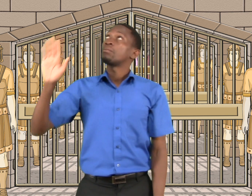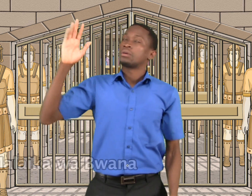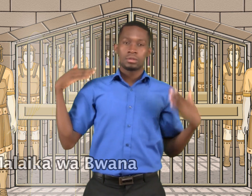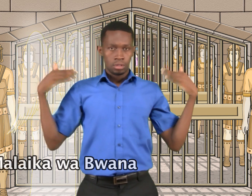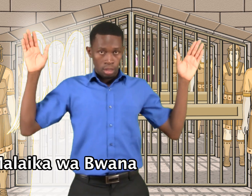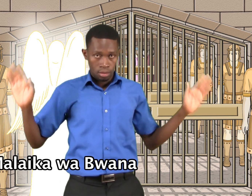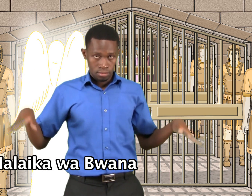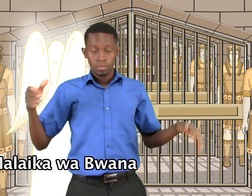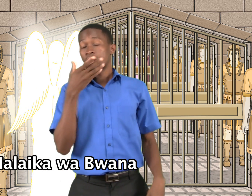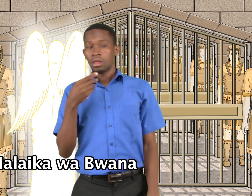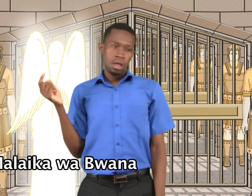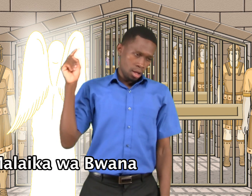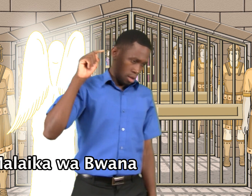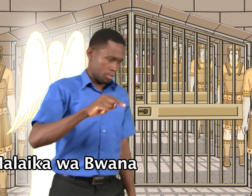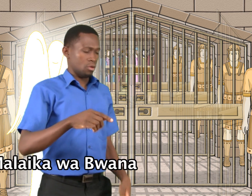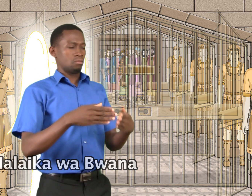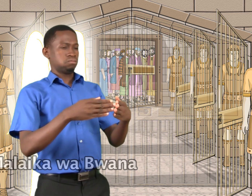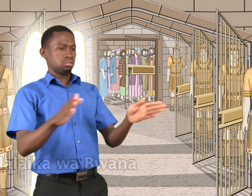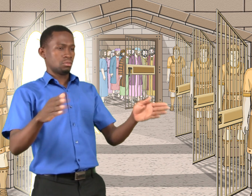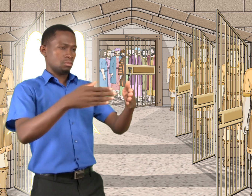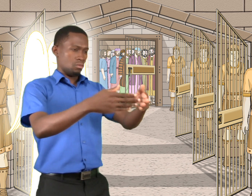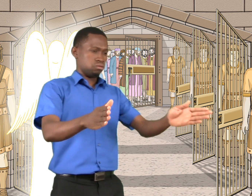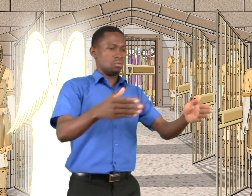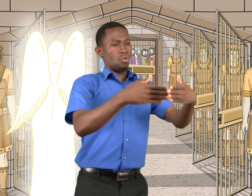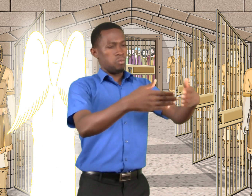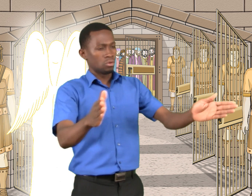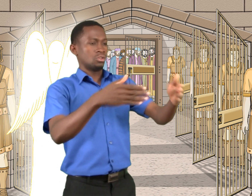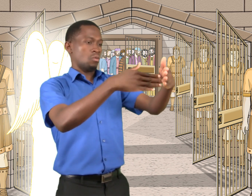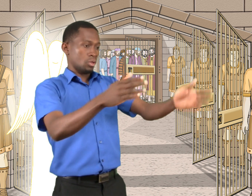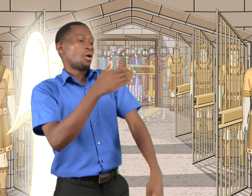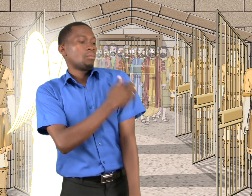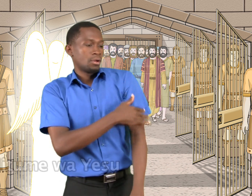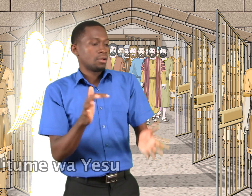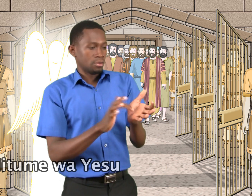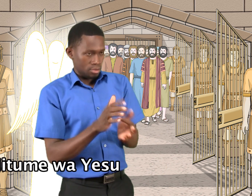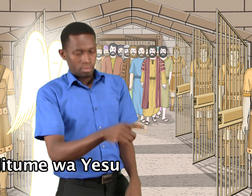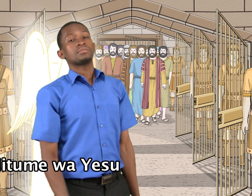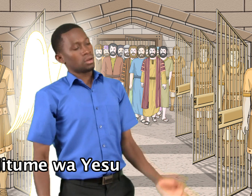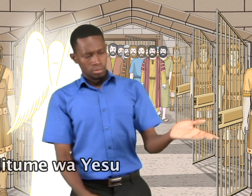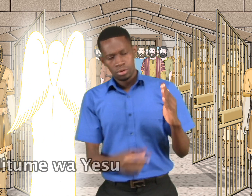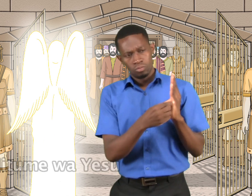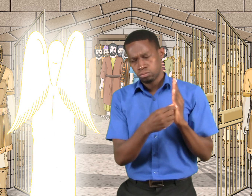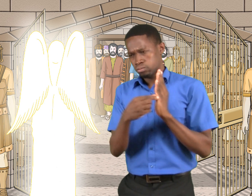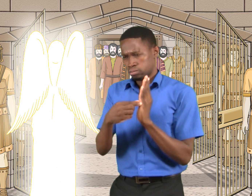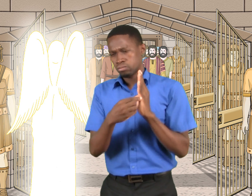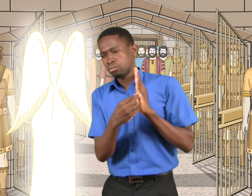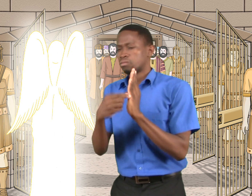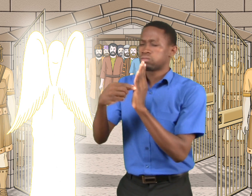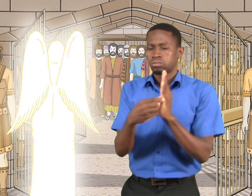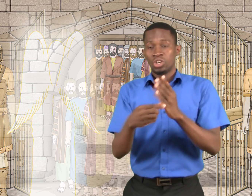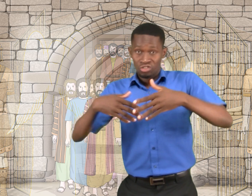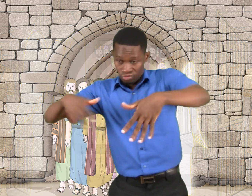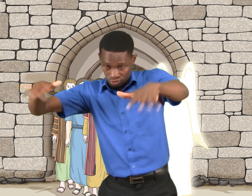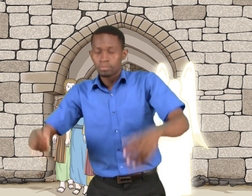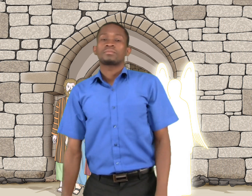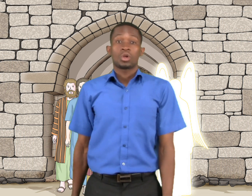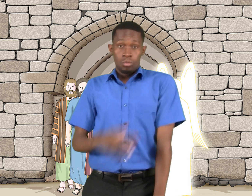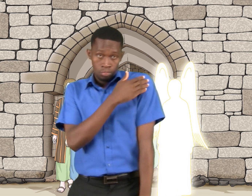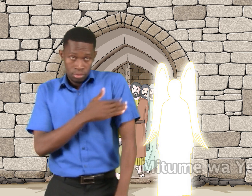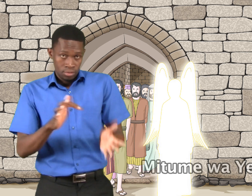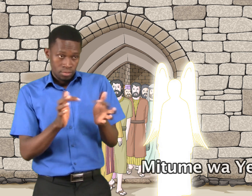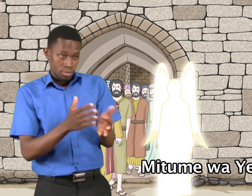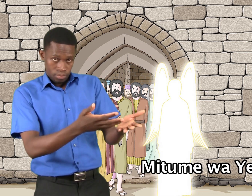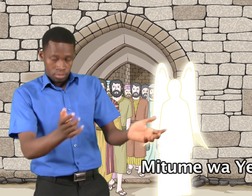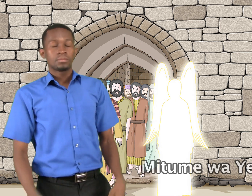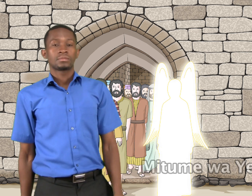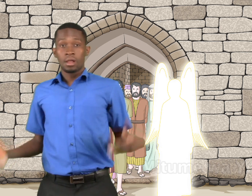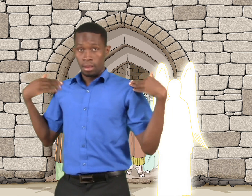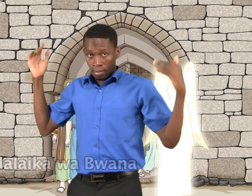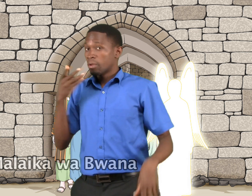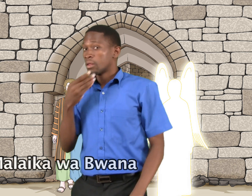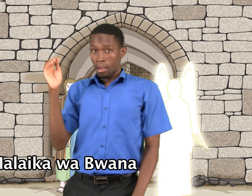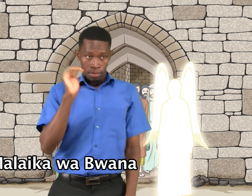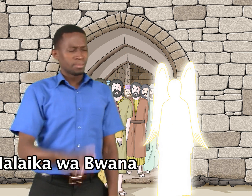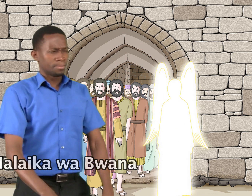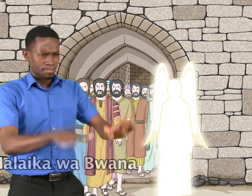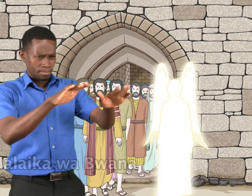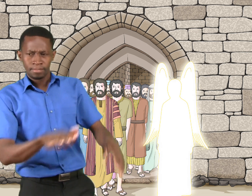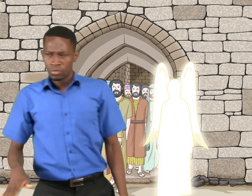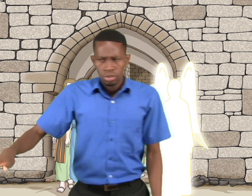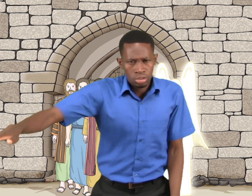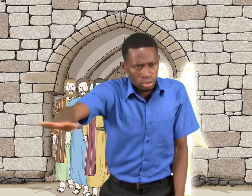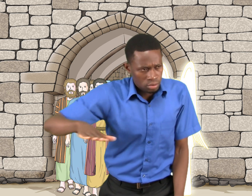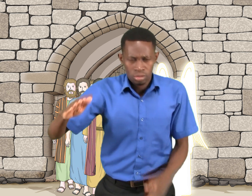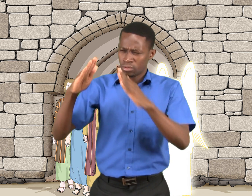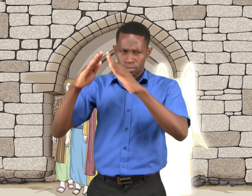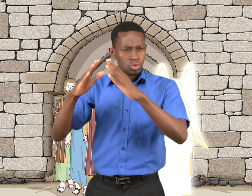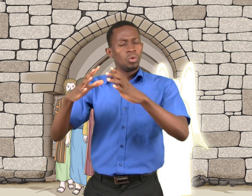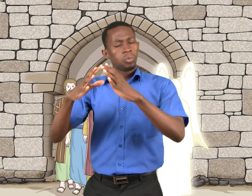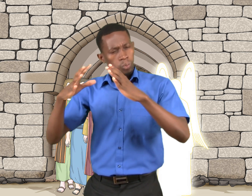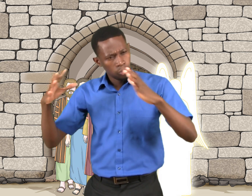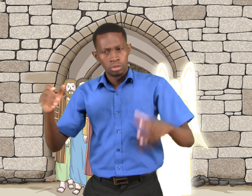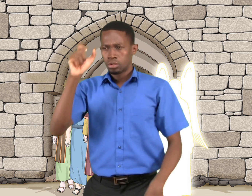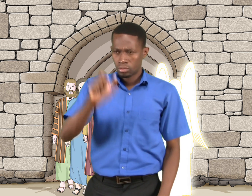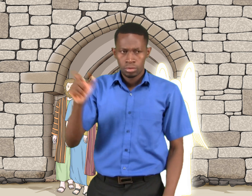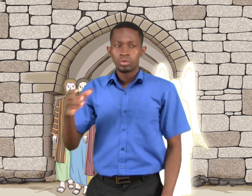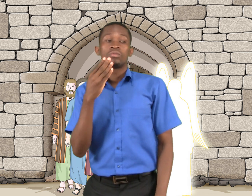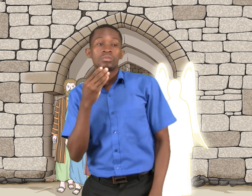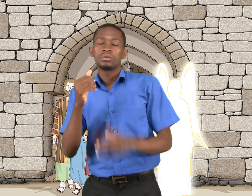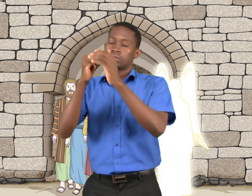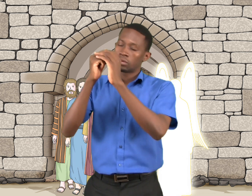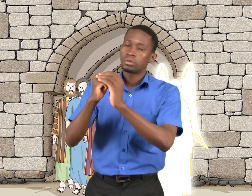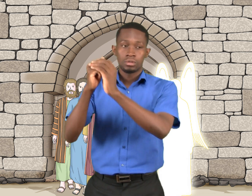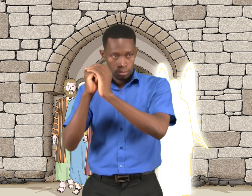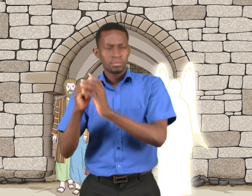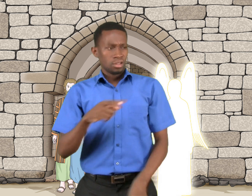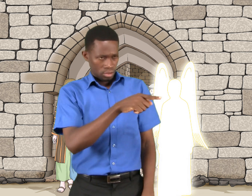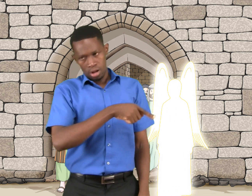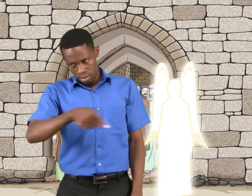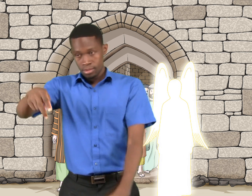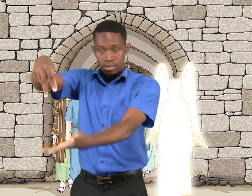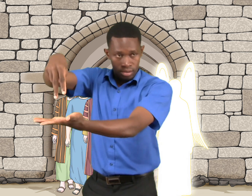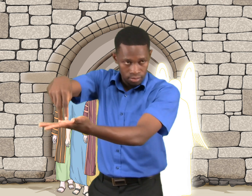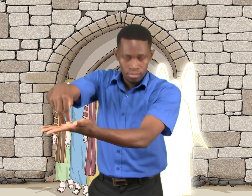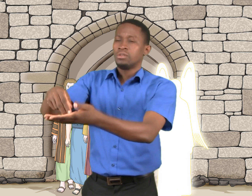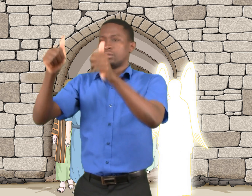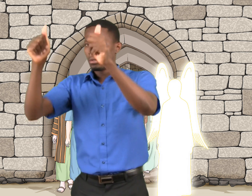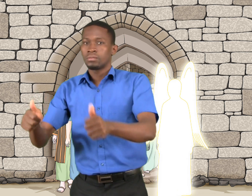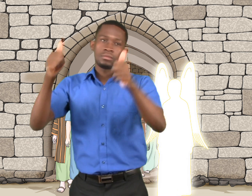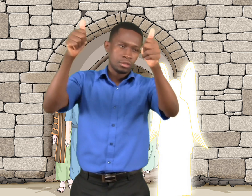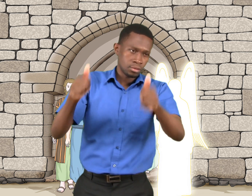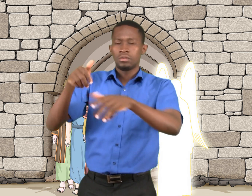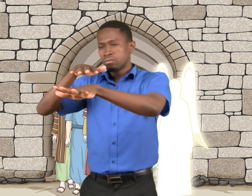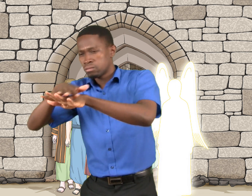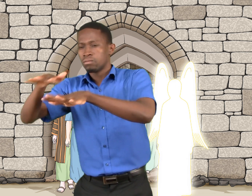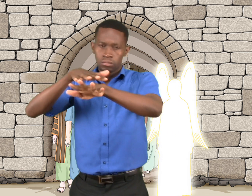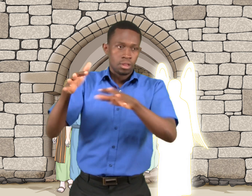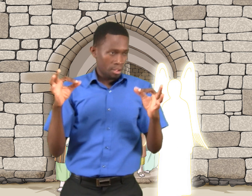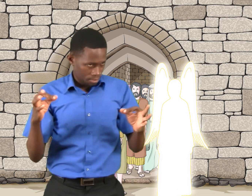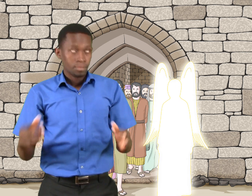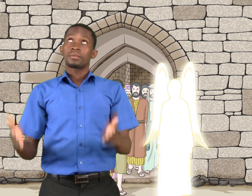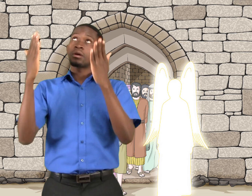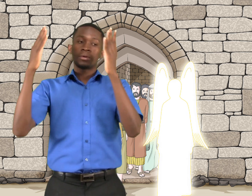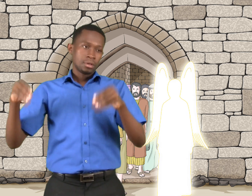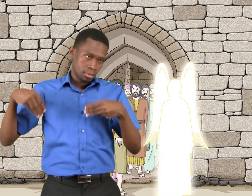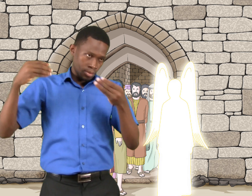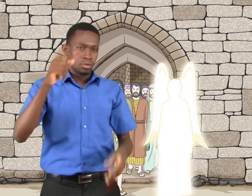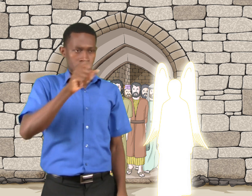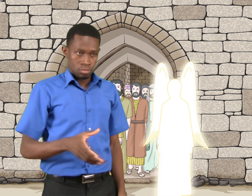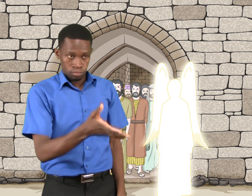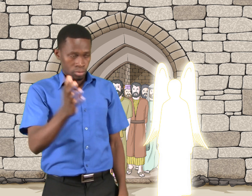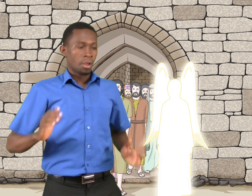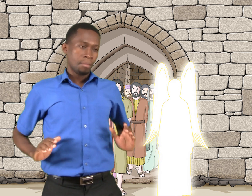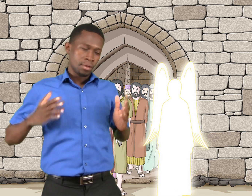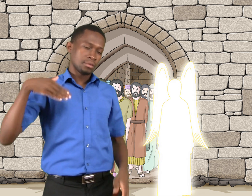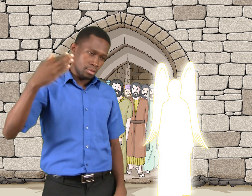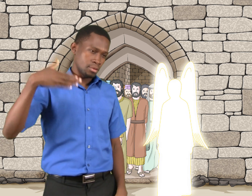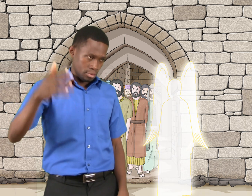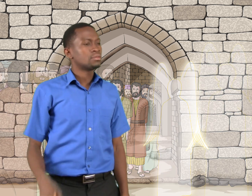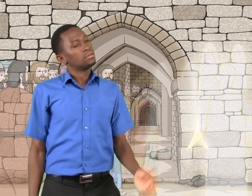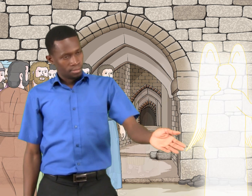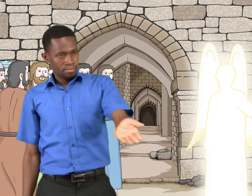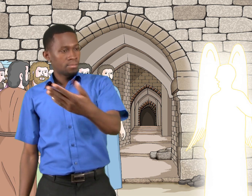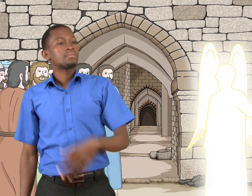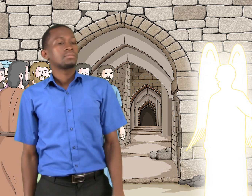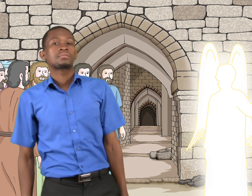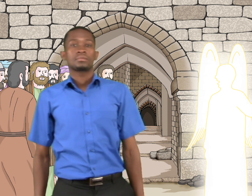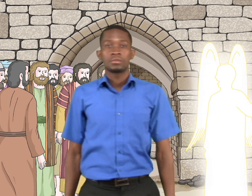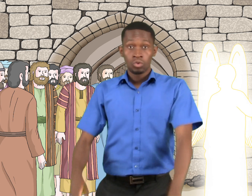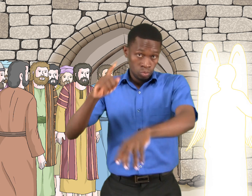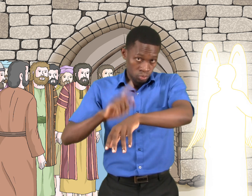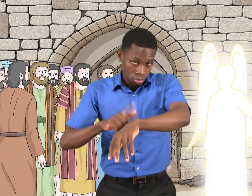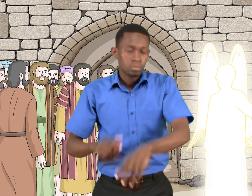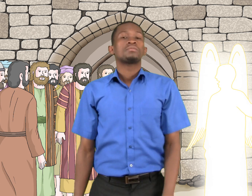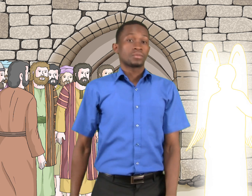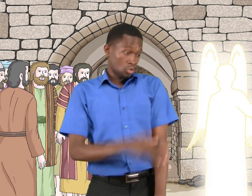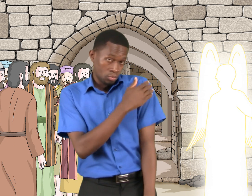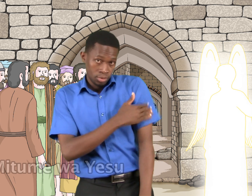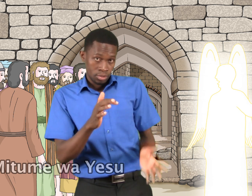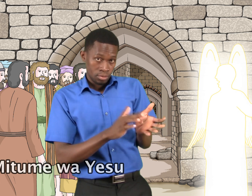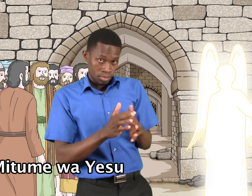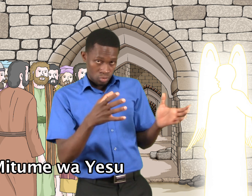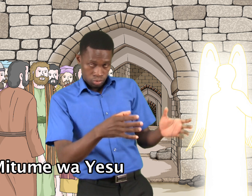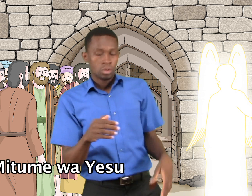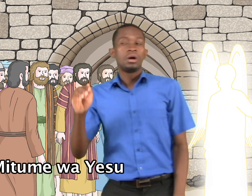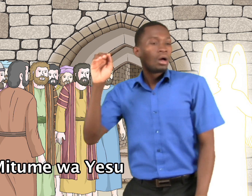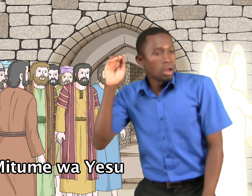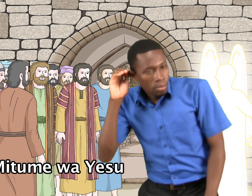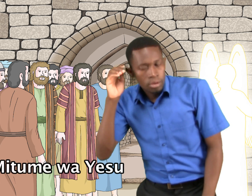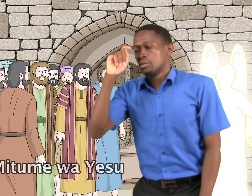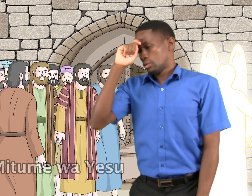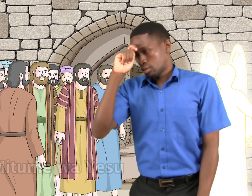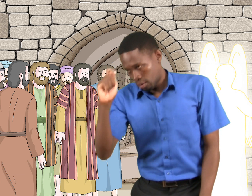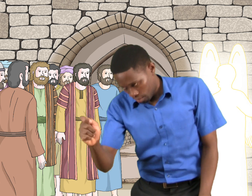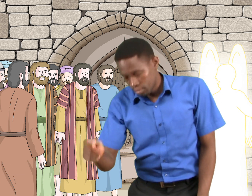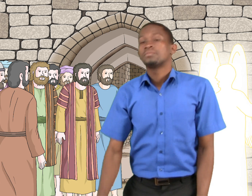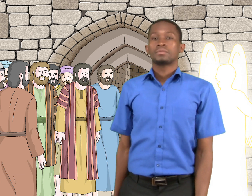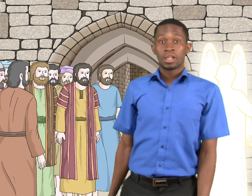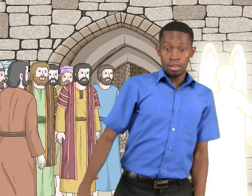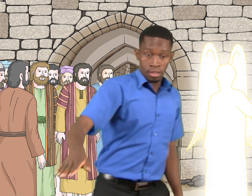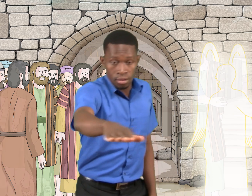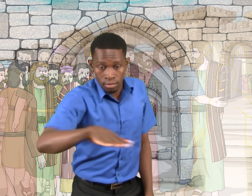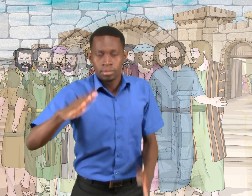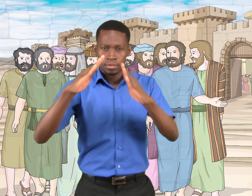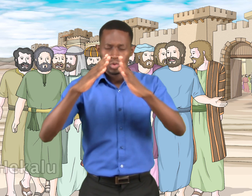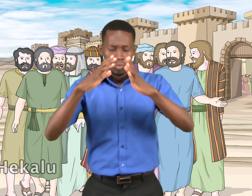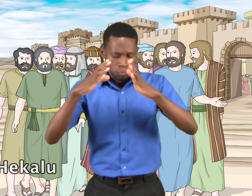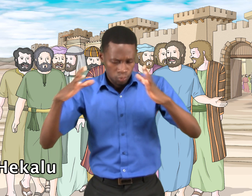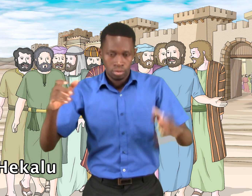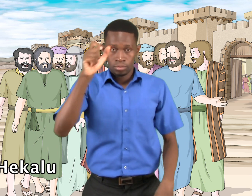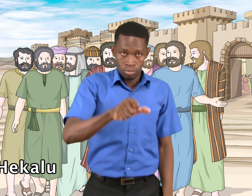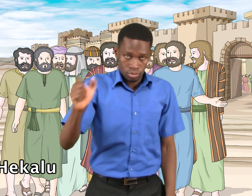But during the night an angel of the Lord opened the doors of the jail and brought them out, saying, “Go, stand in the temple courts and tell the people the full message of this new life.”